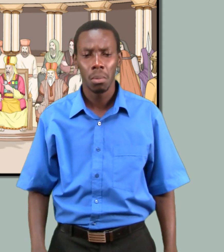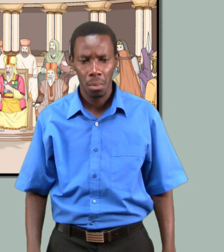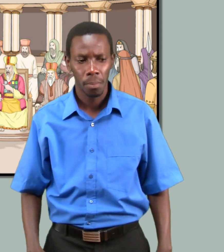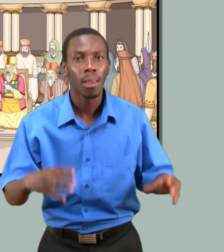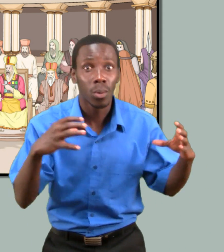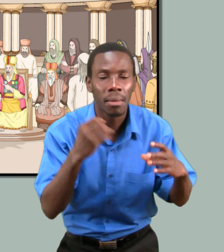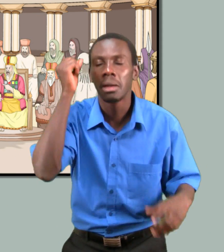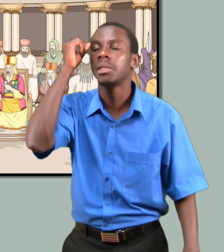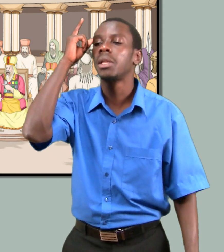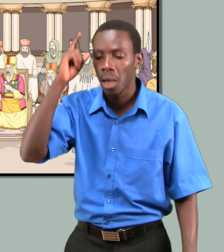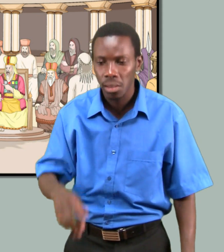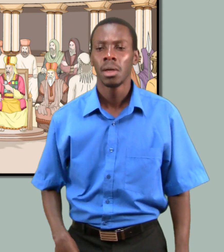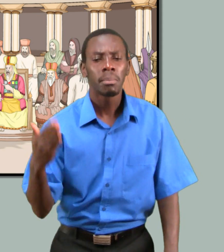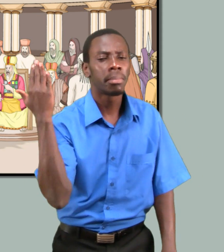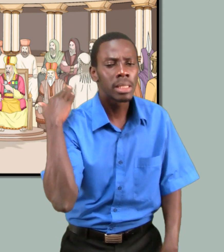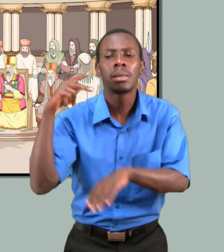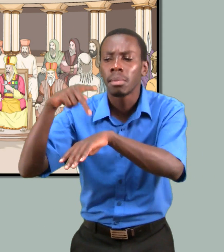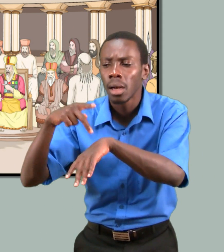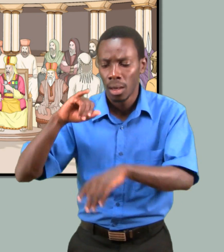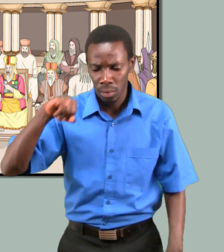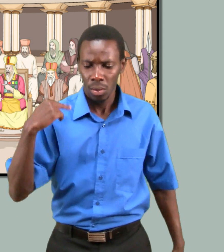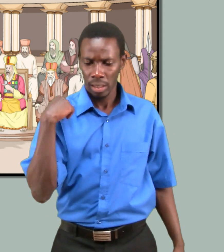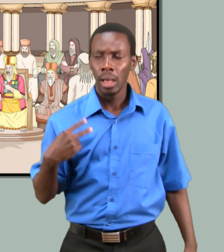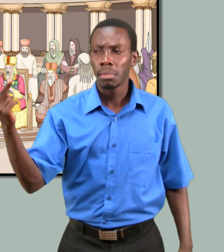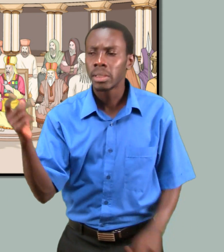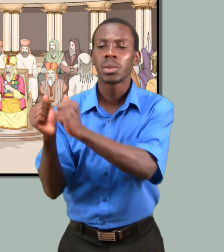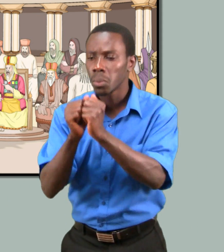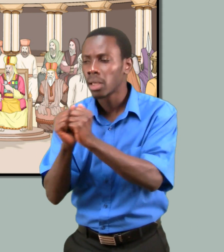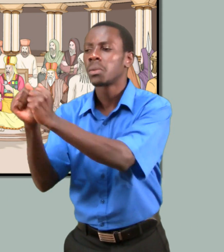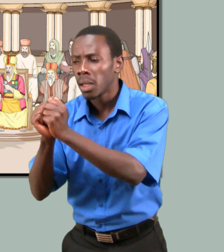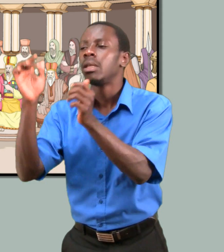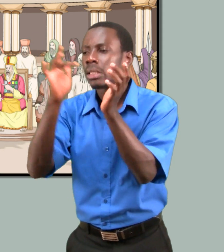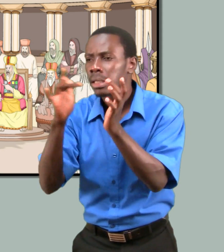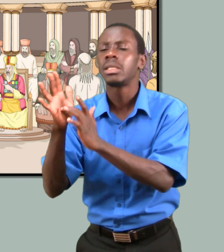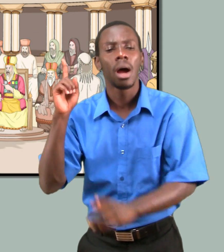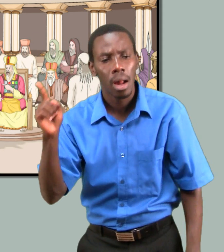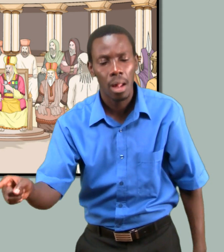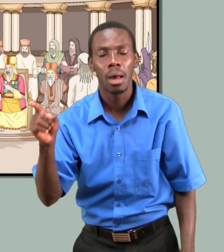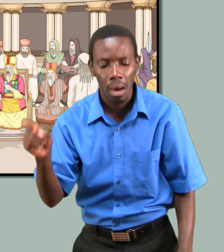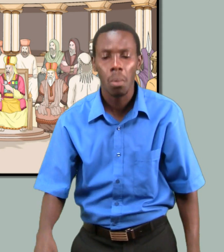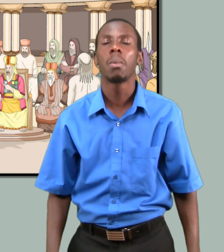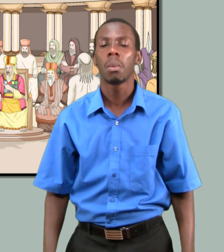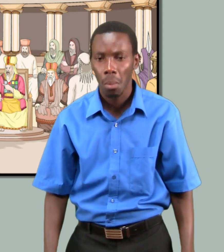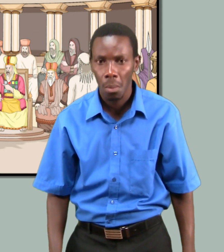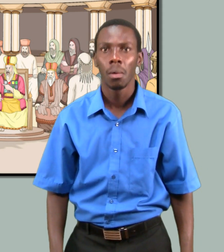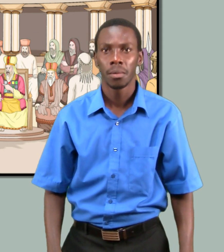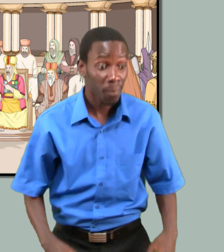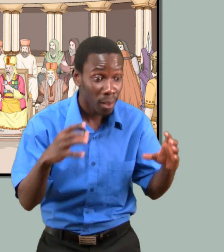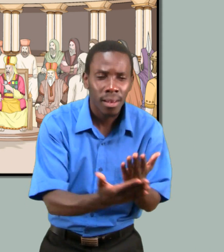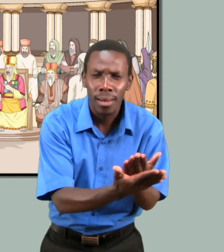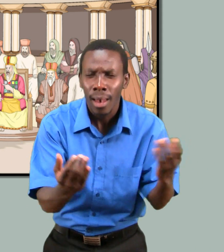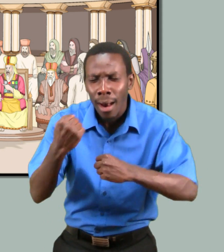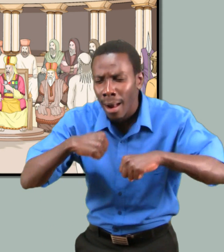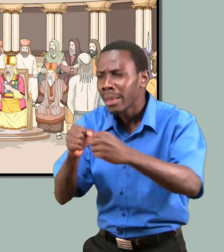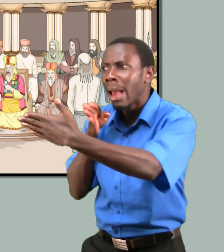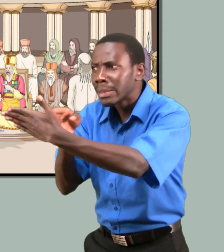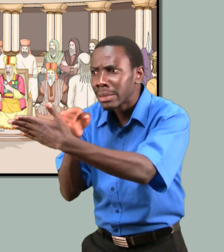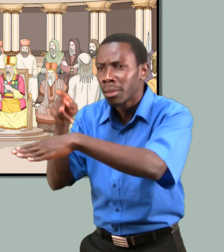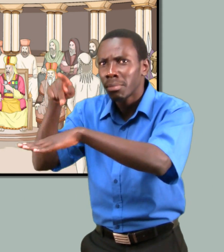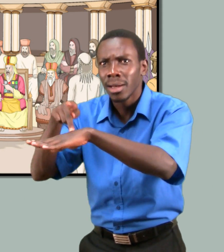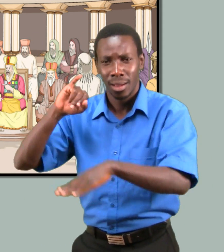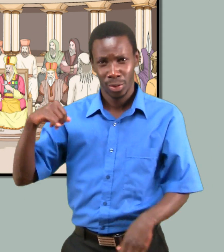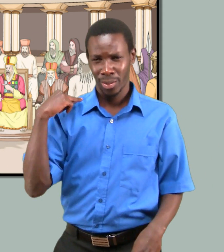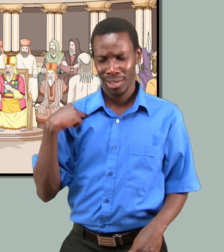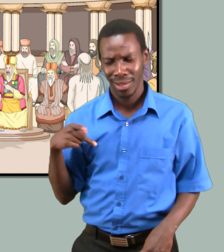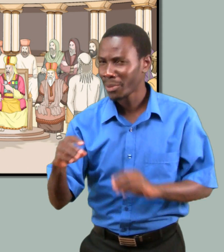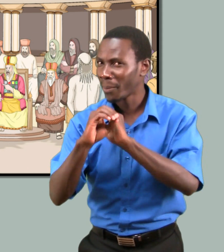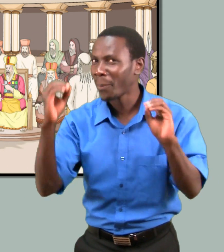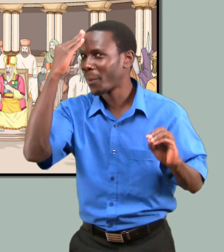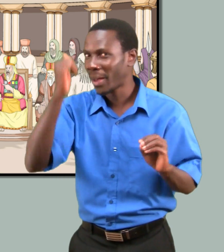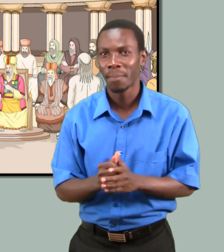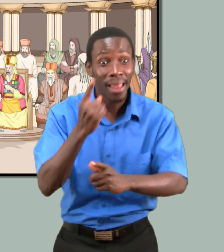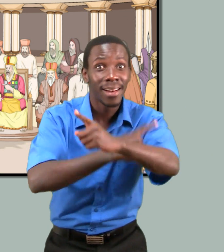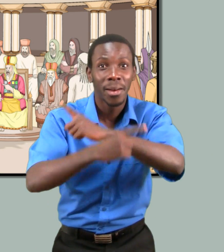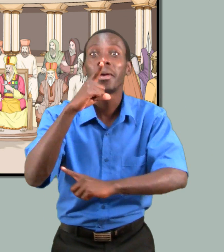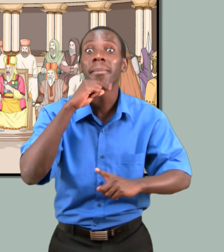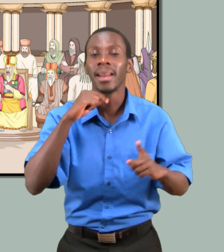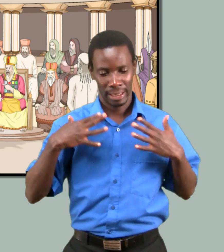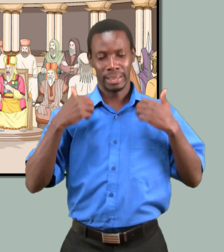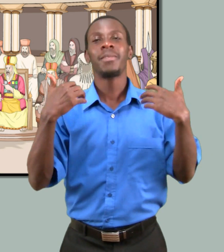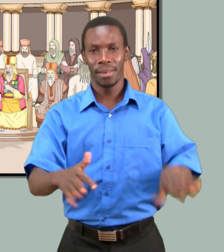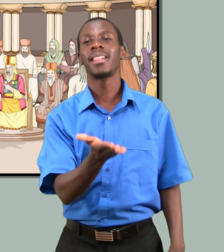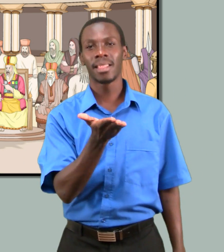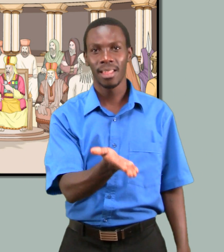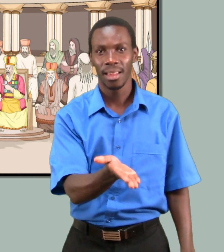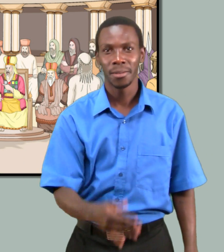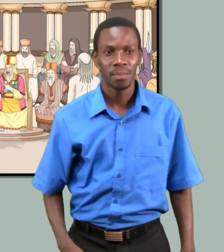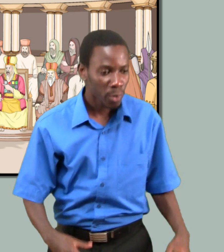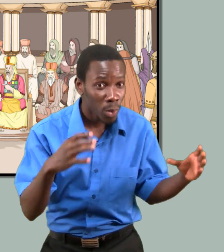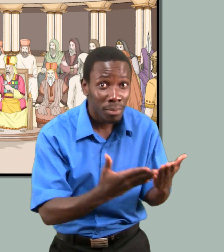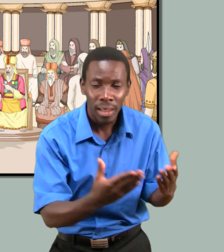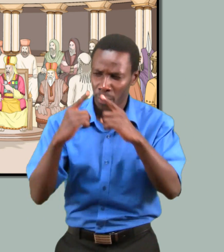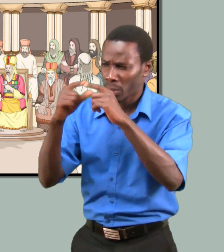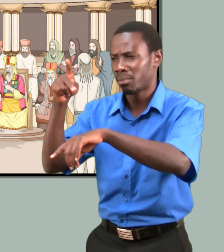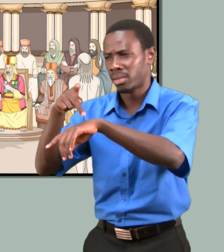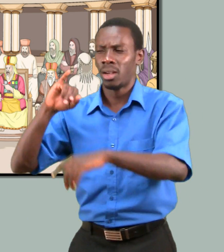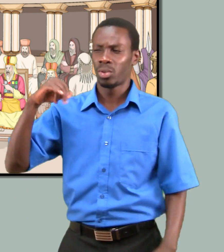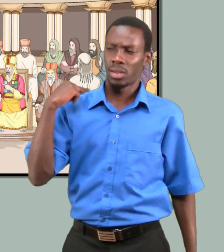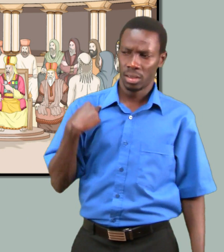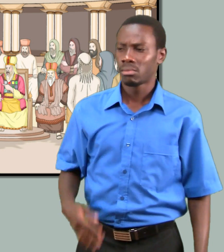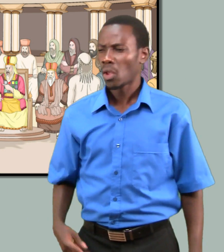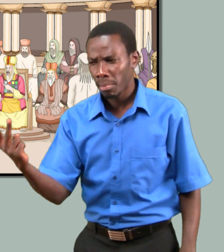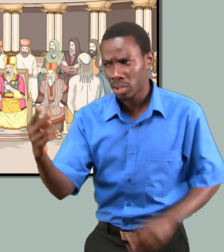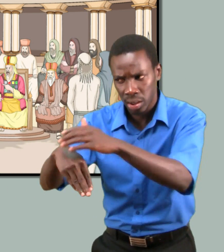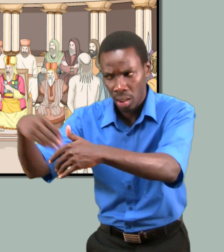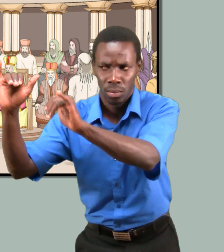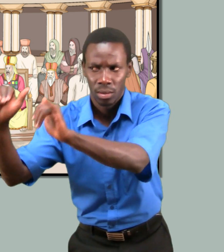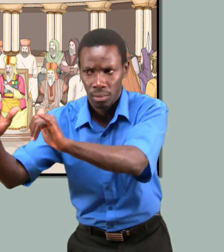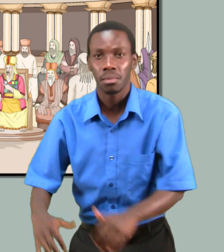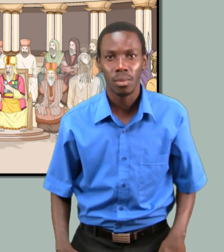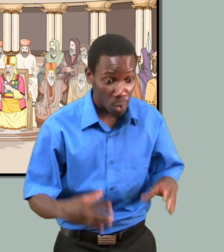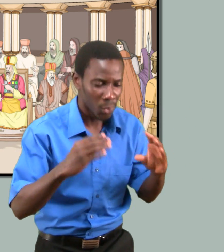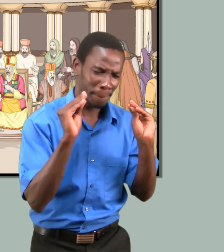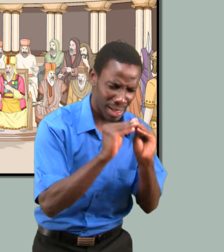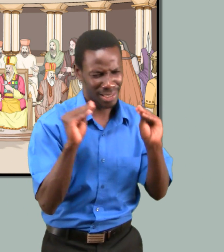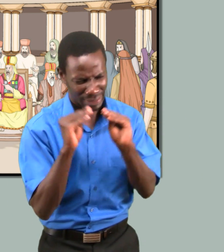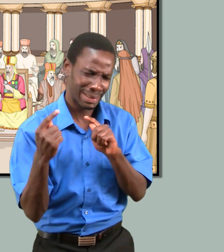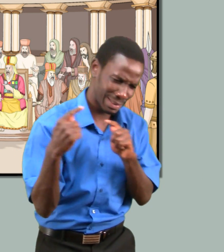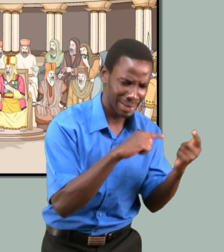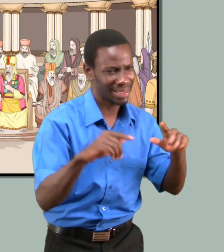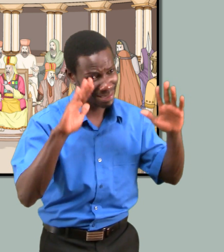And seeing the man who had been healed standing there with them, they had nothing to say in response.